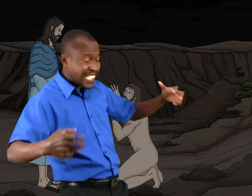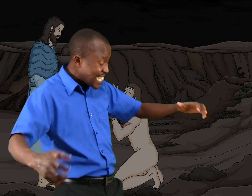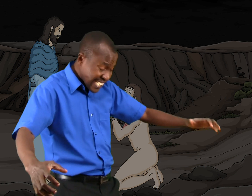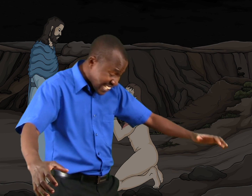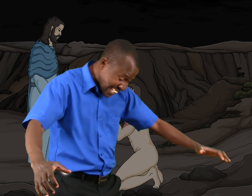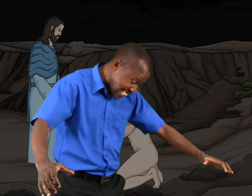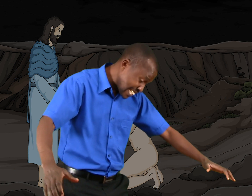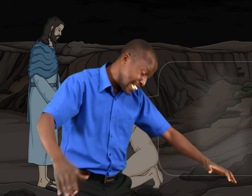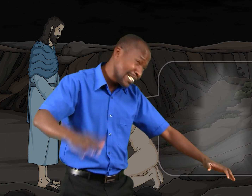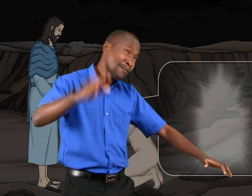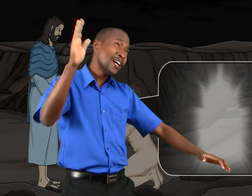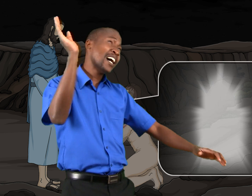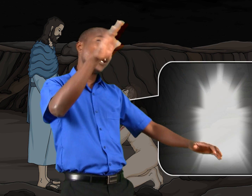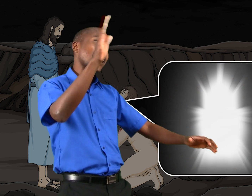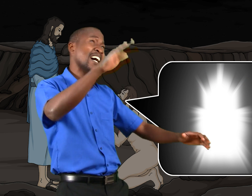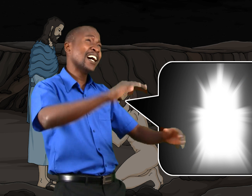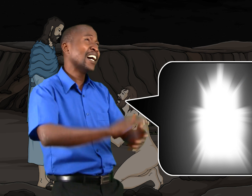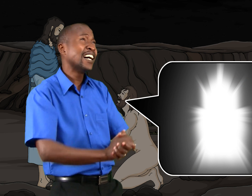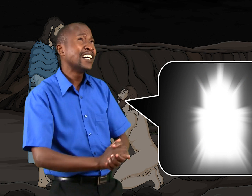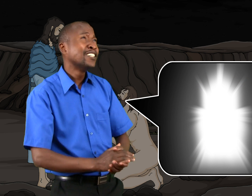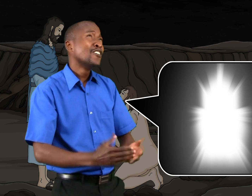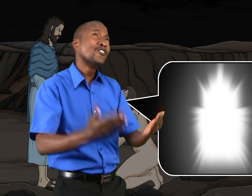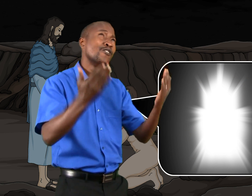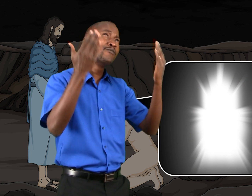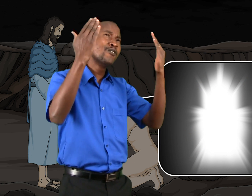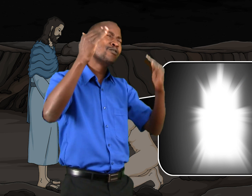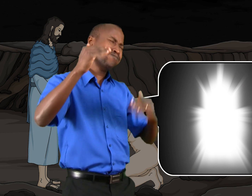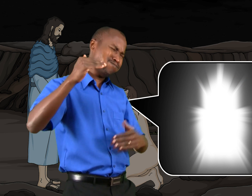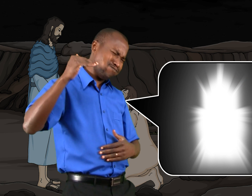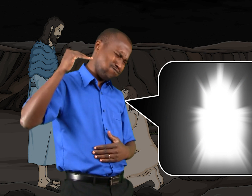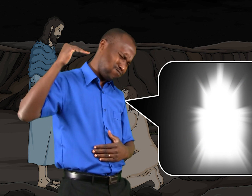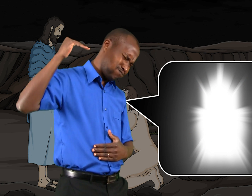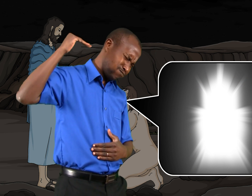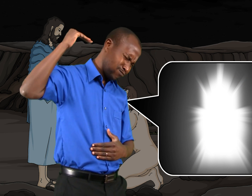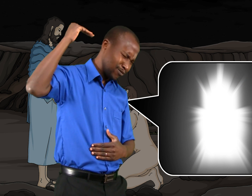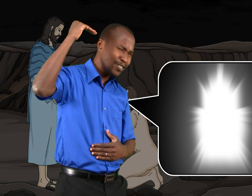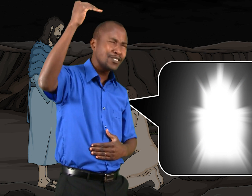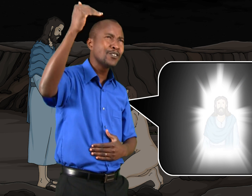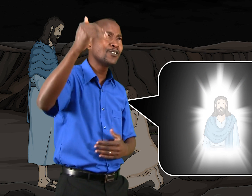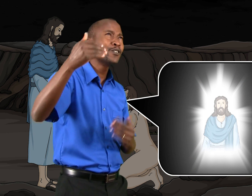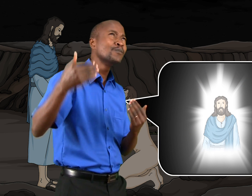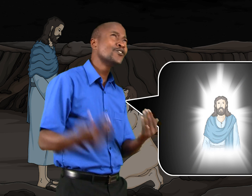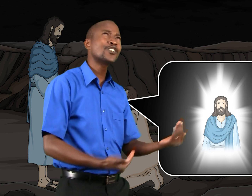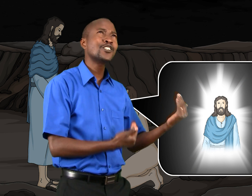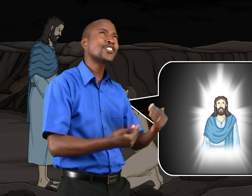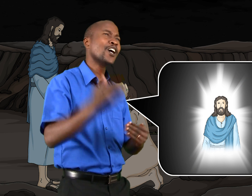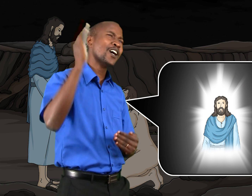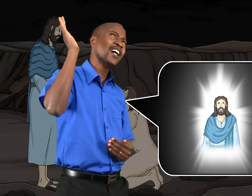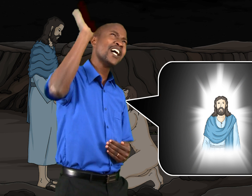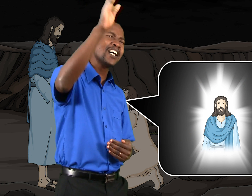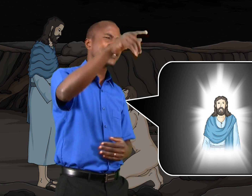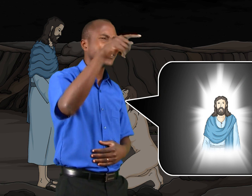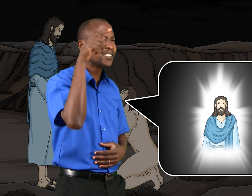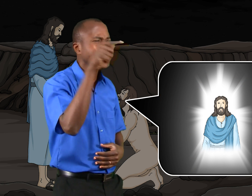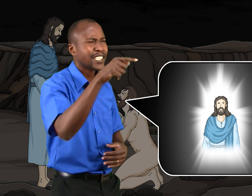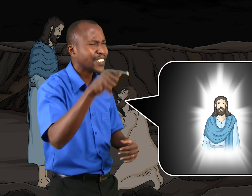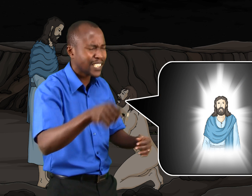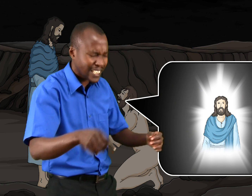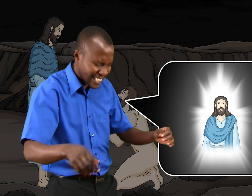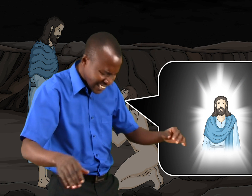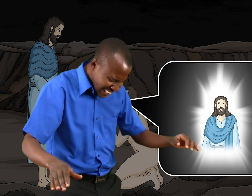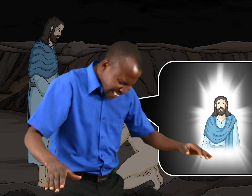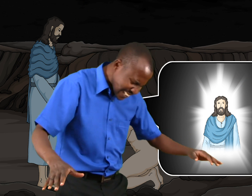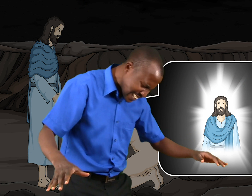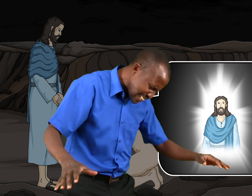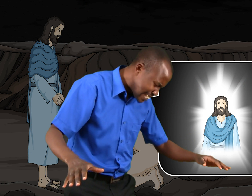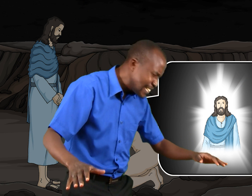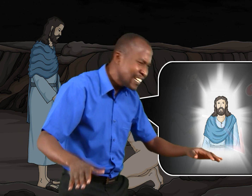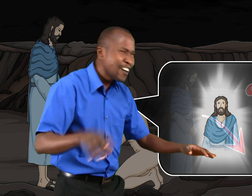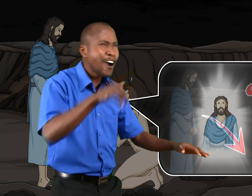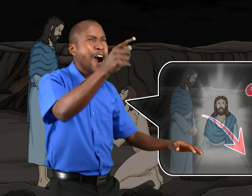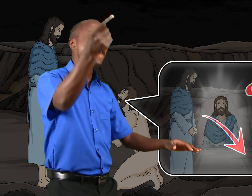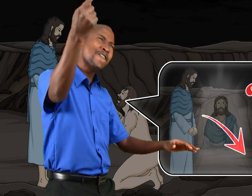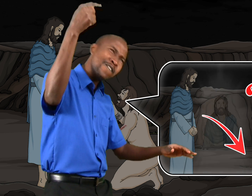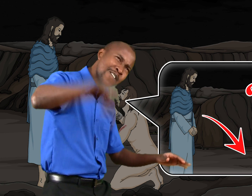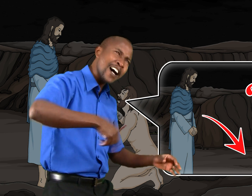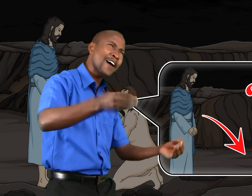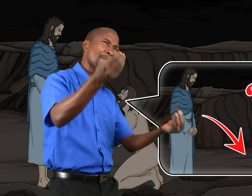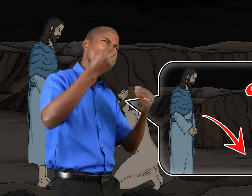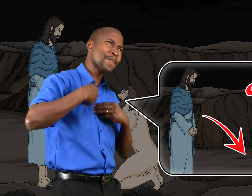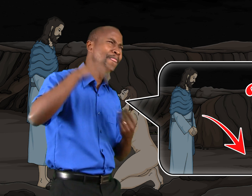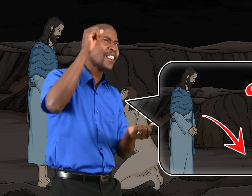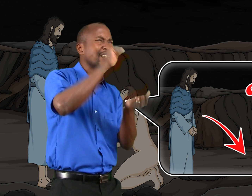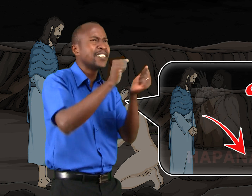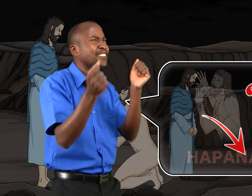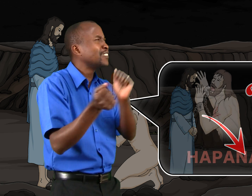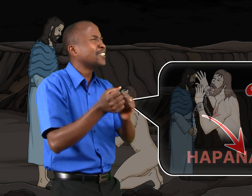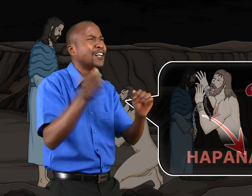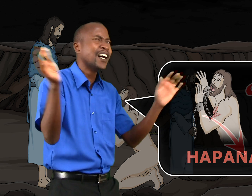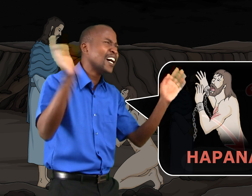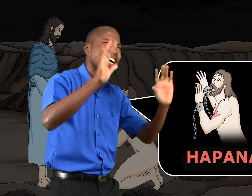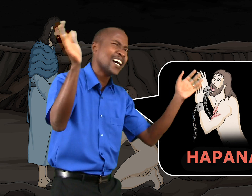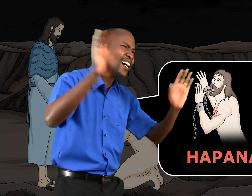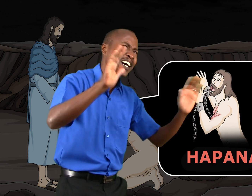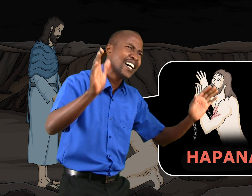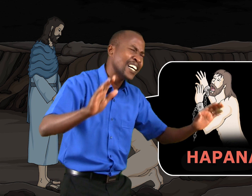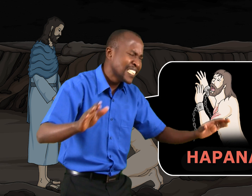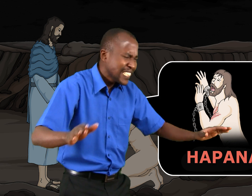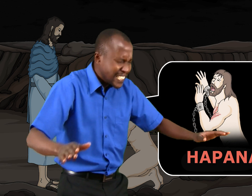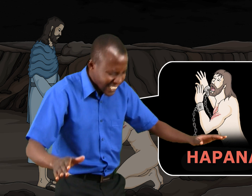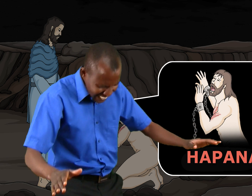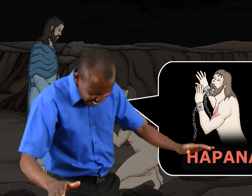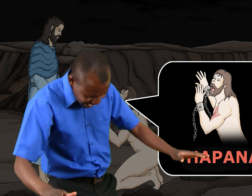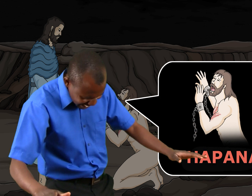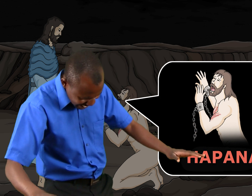And he shouted in a loud voice, “What do You want with me, Jesus, Son of the Most High God?